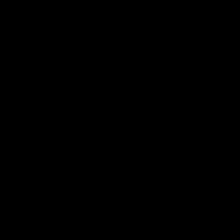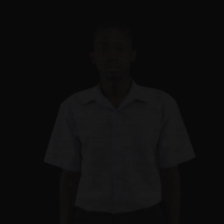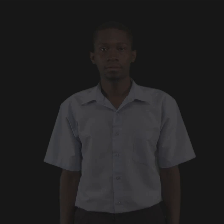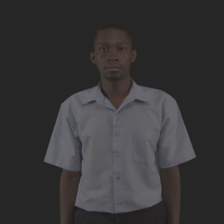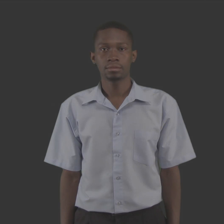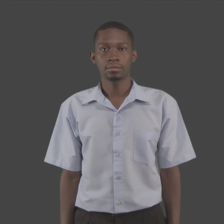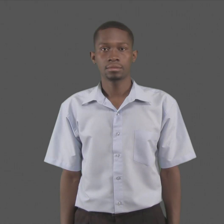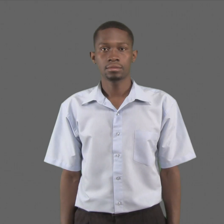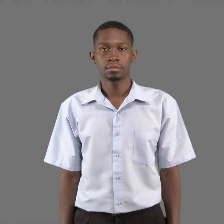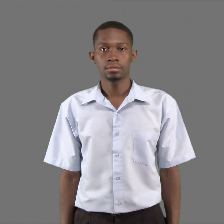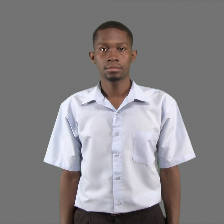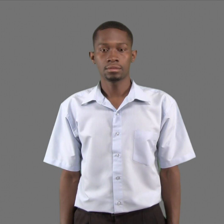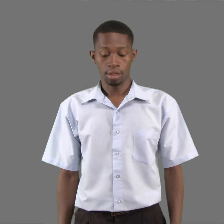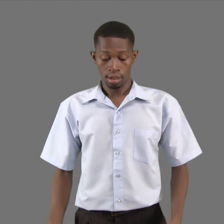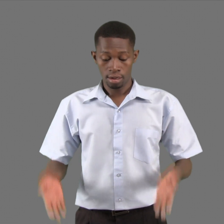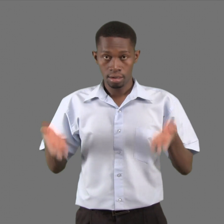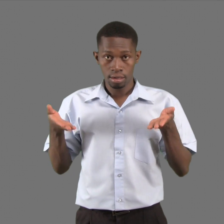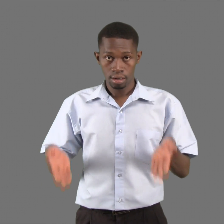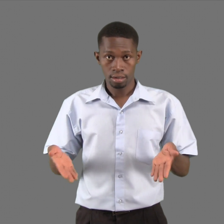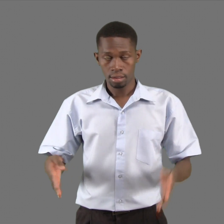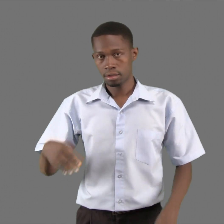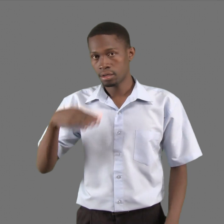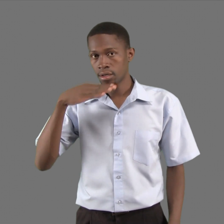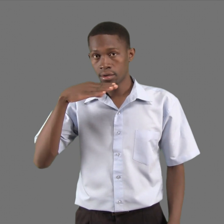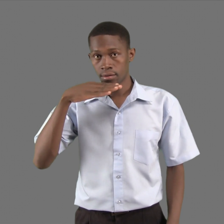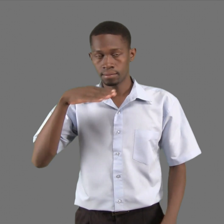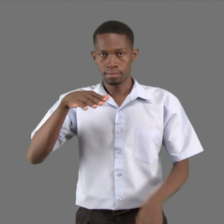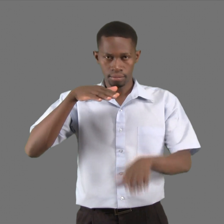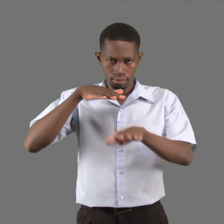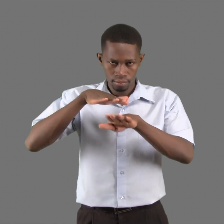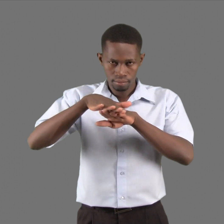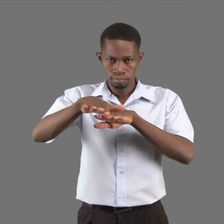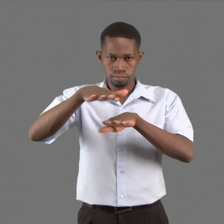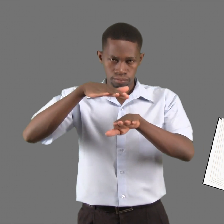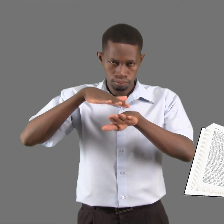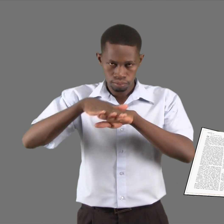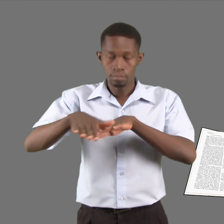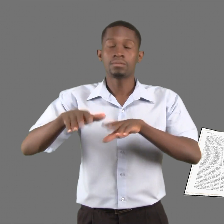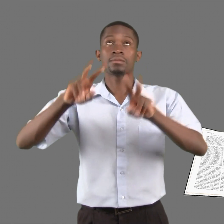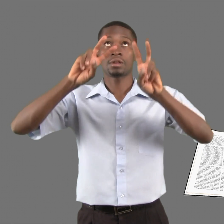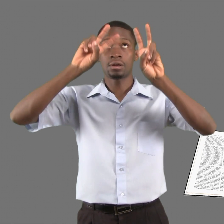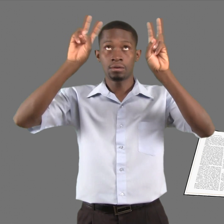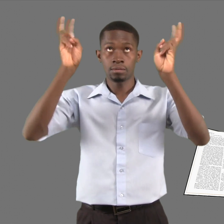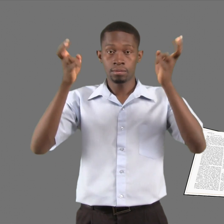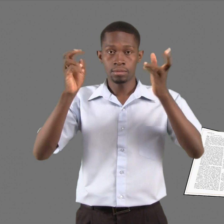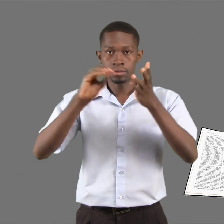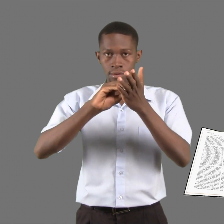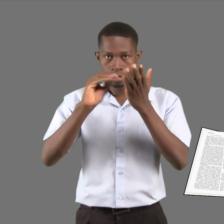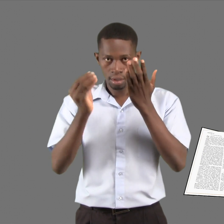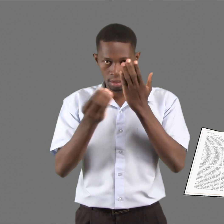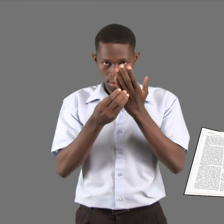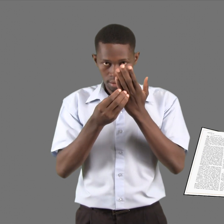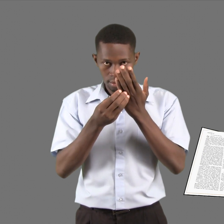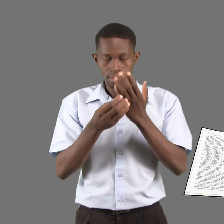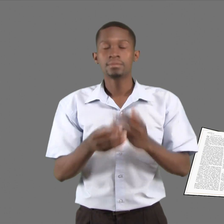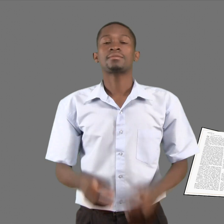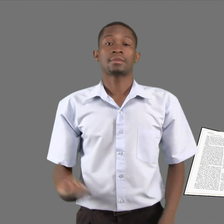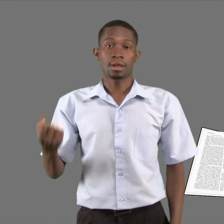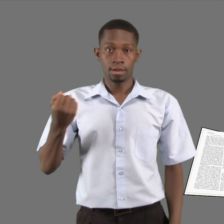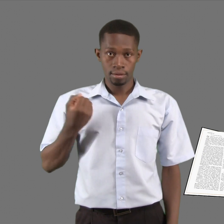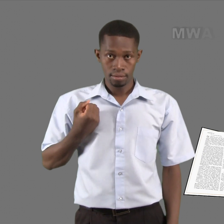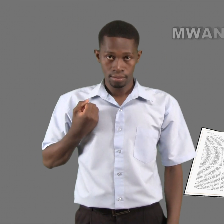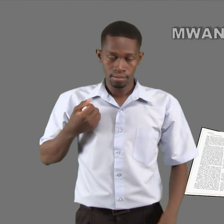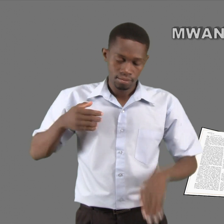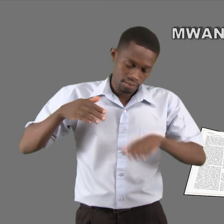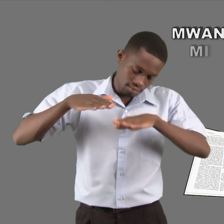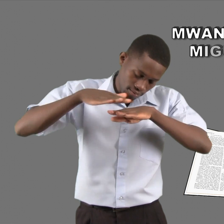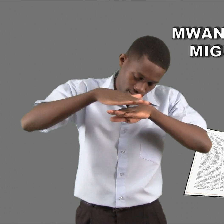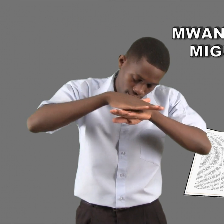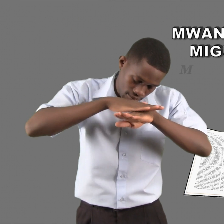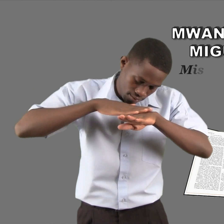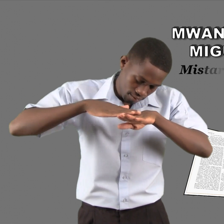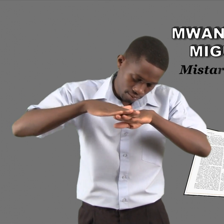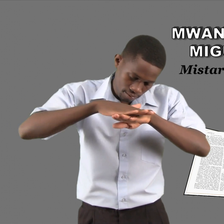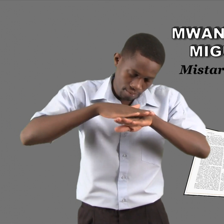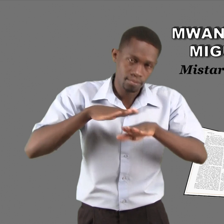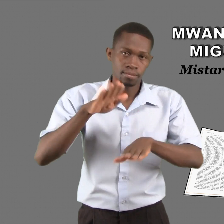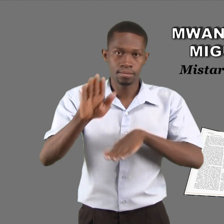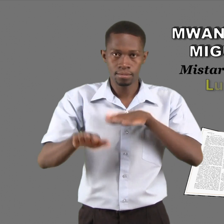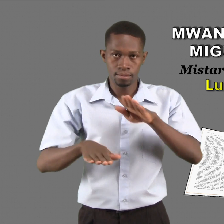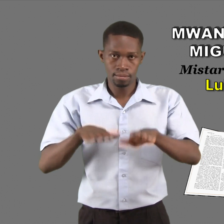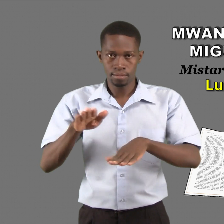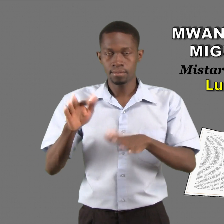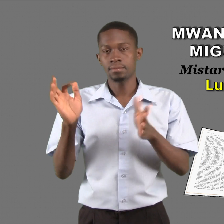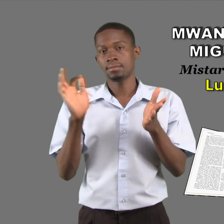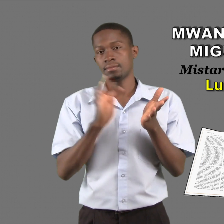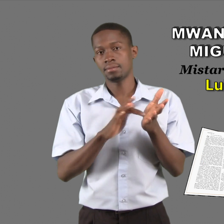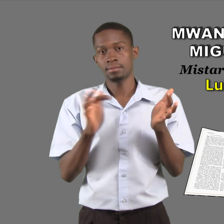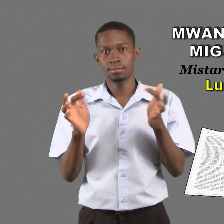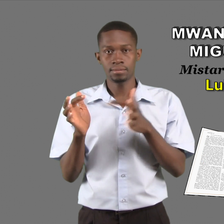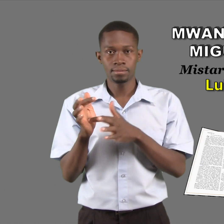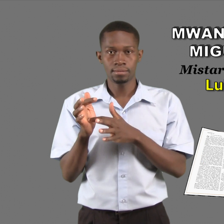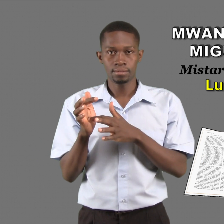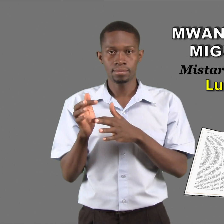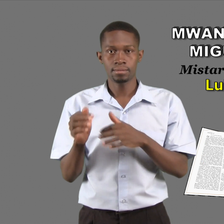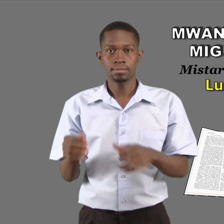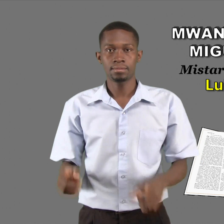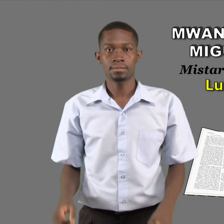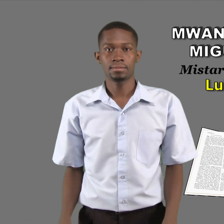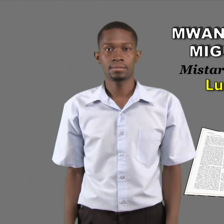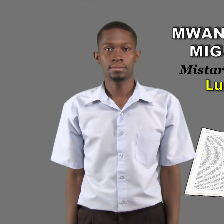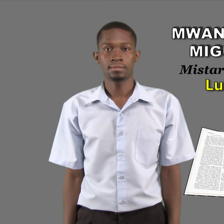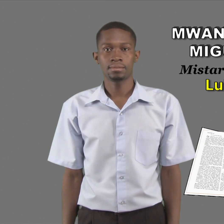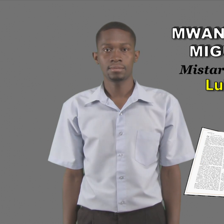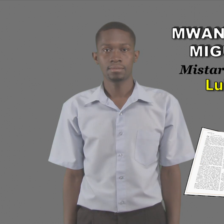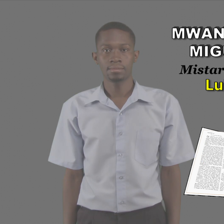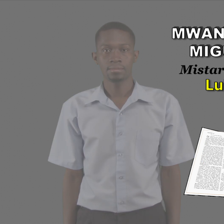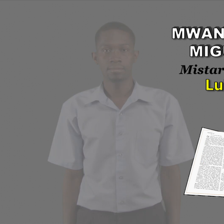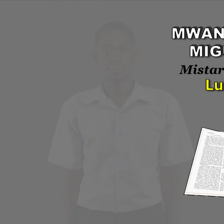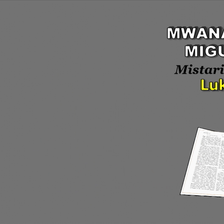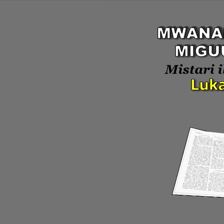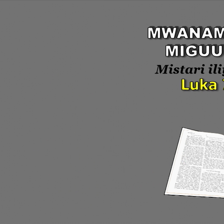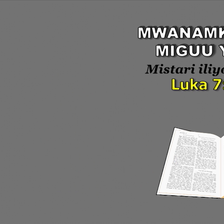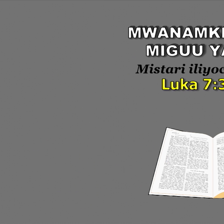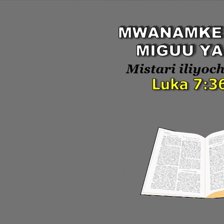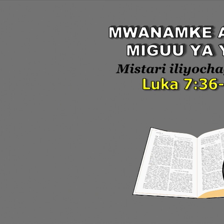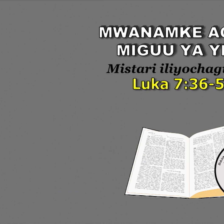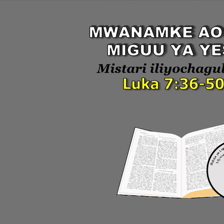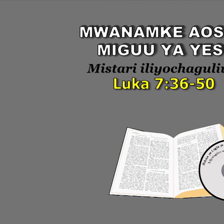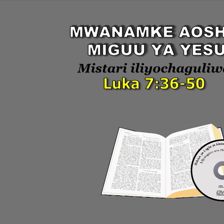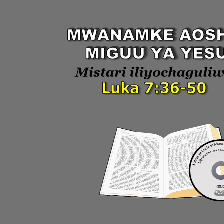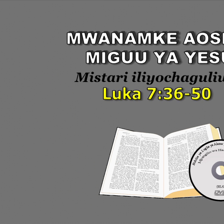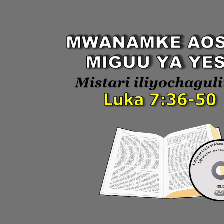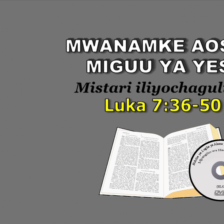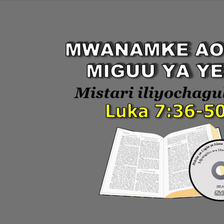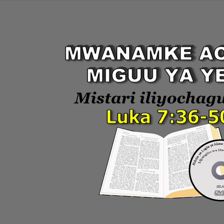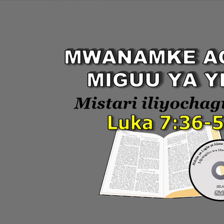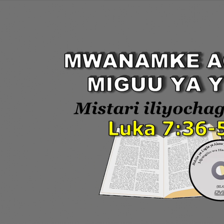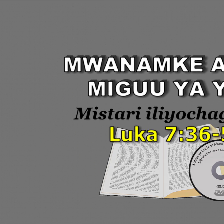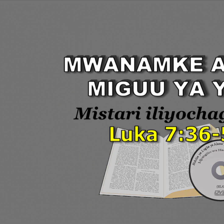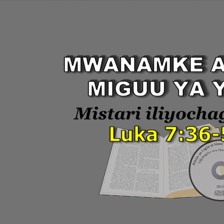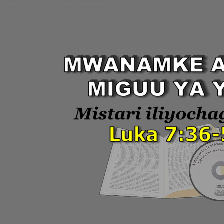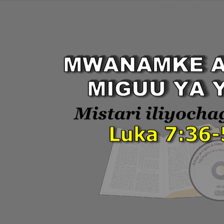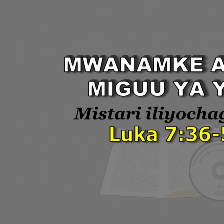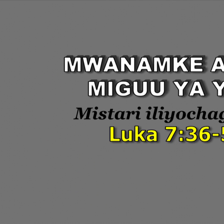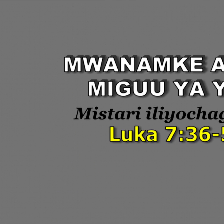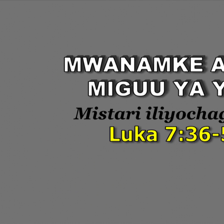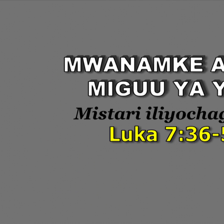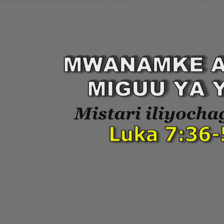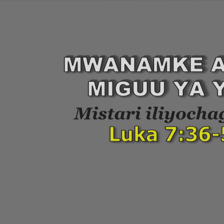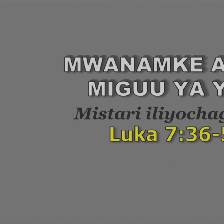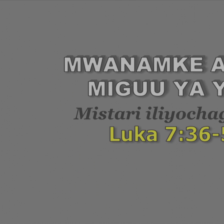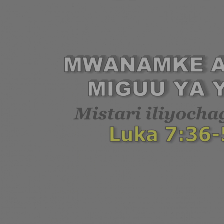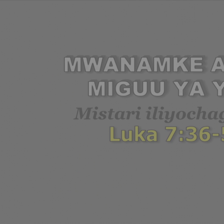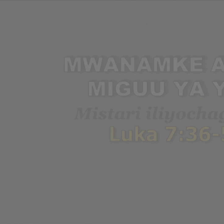A woman washes Jesus' feet